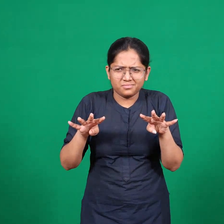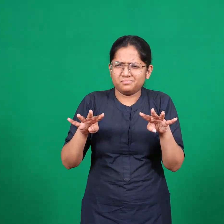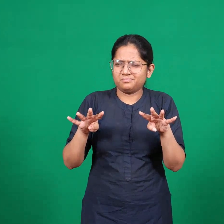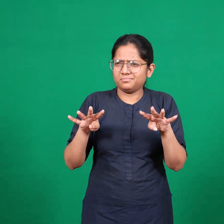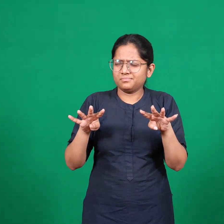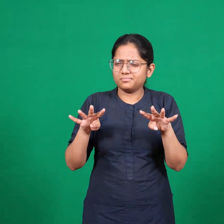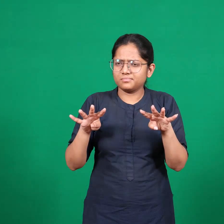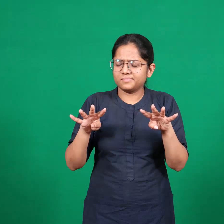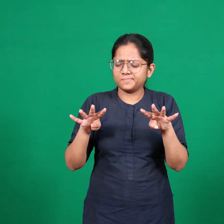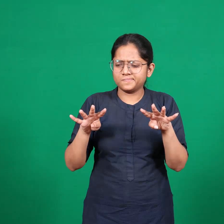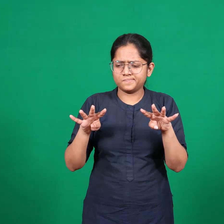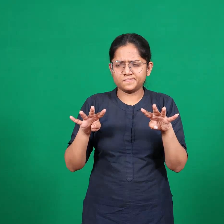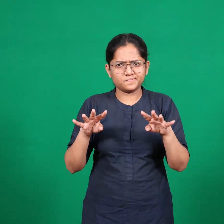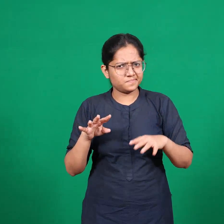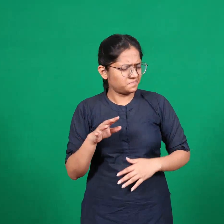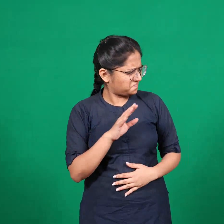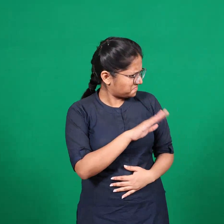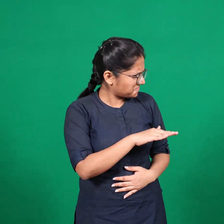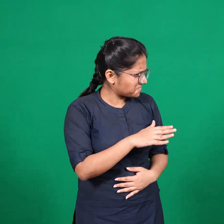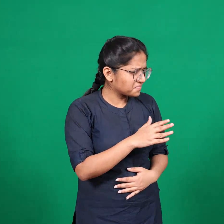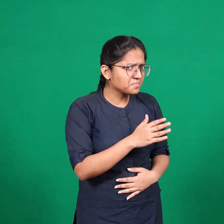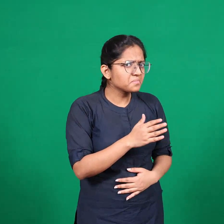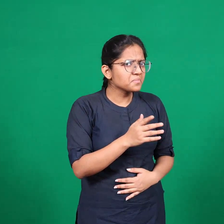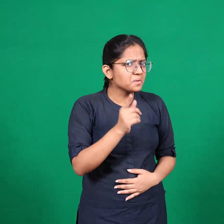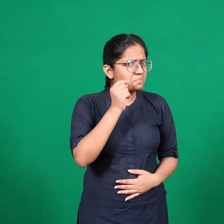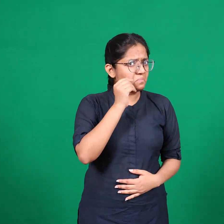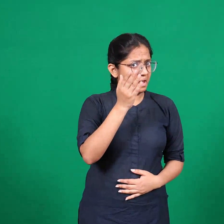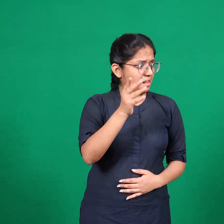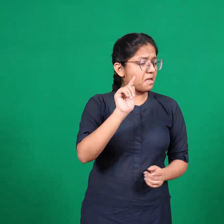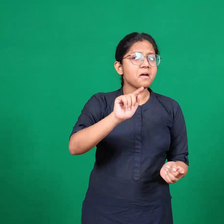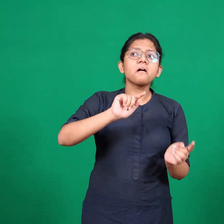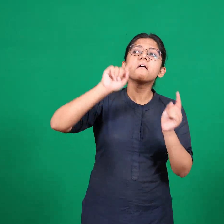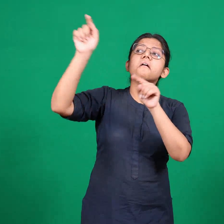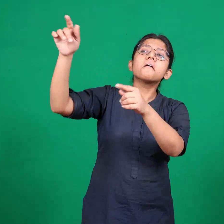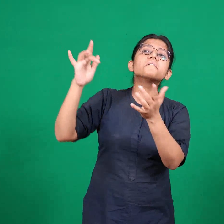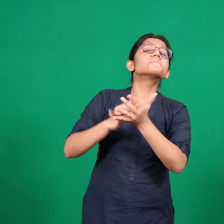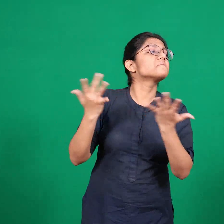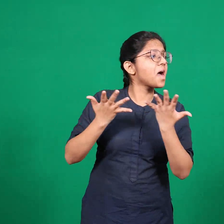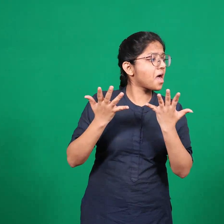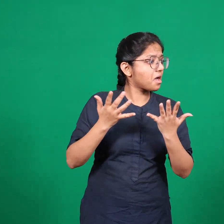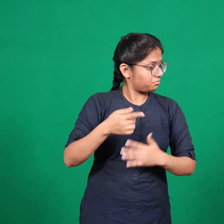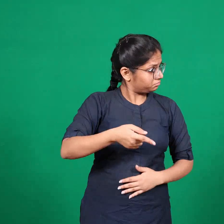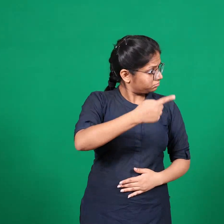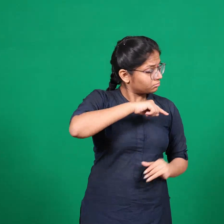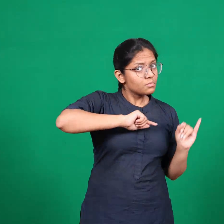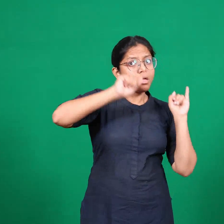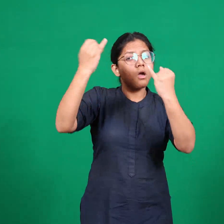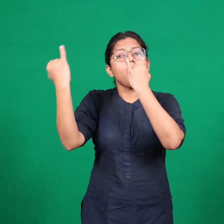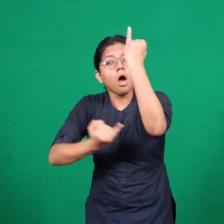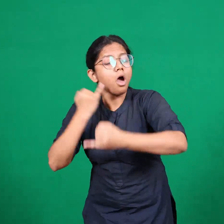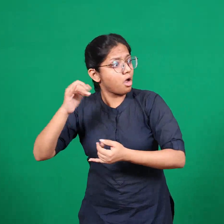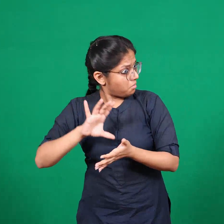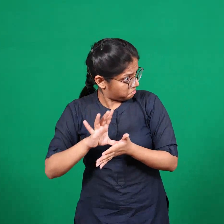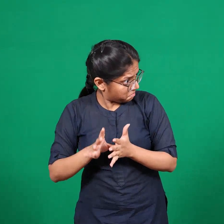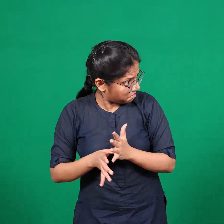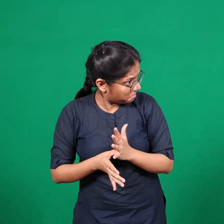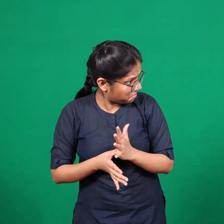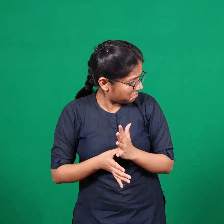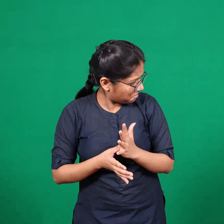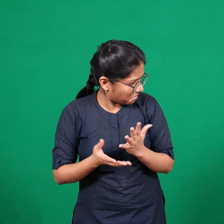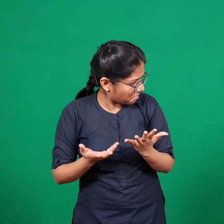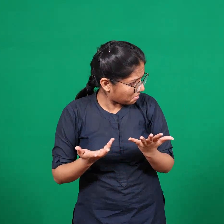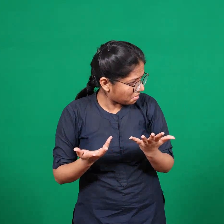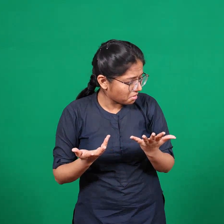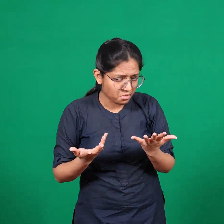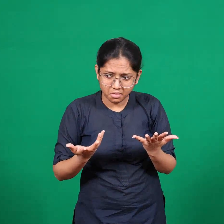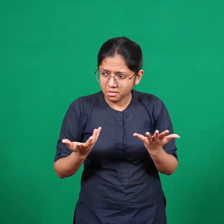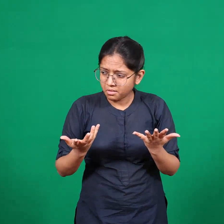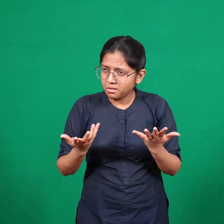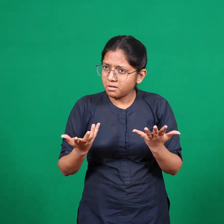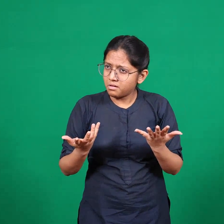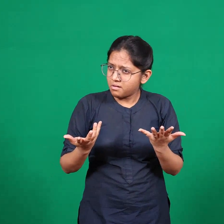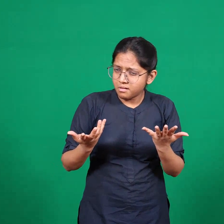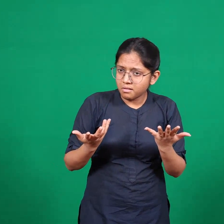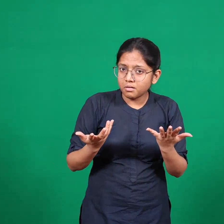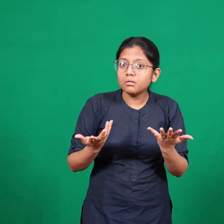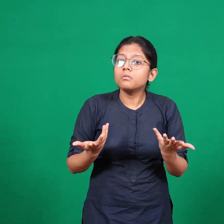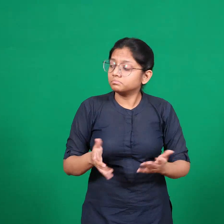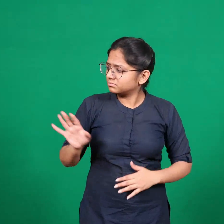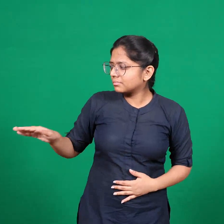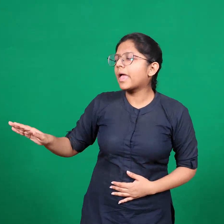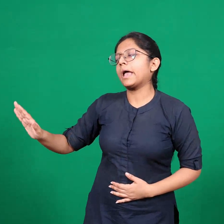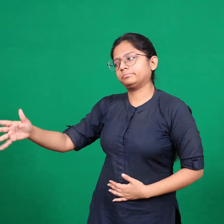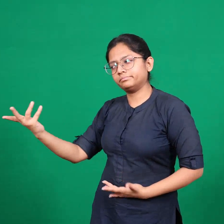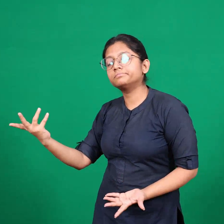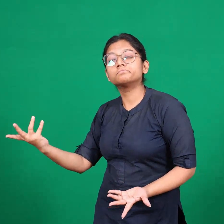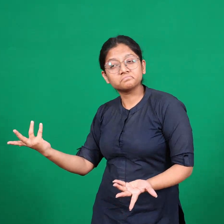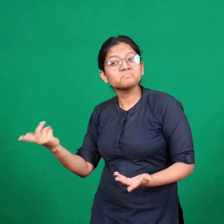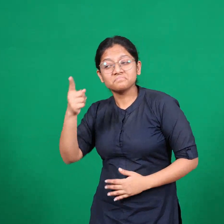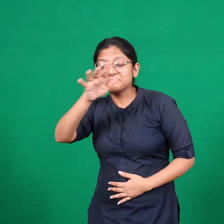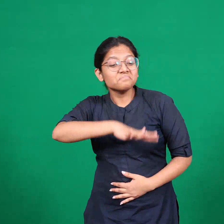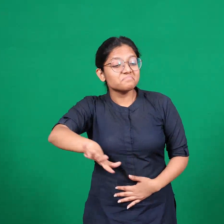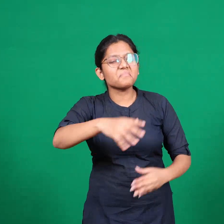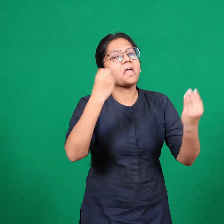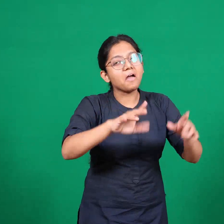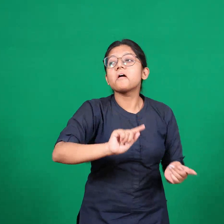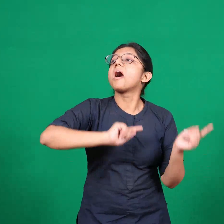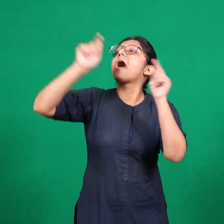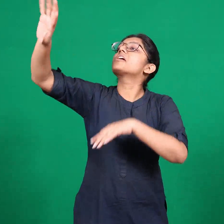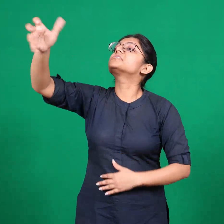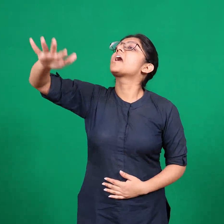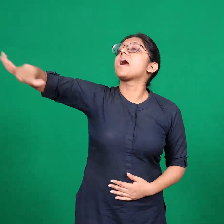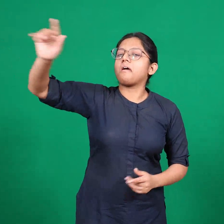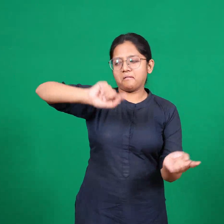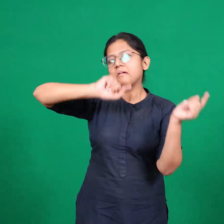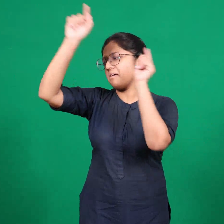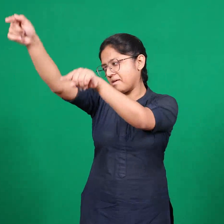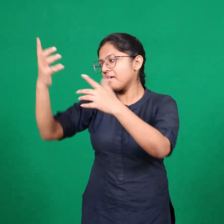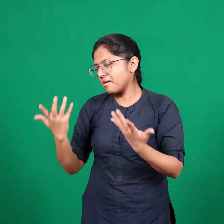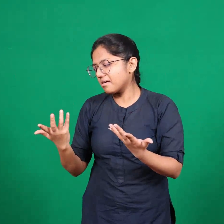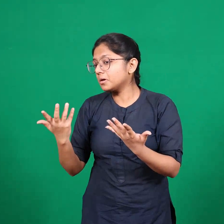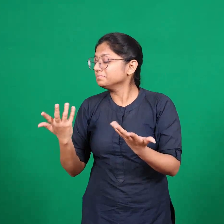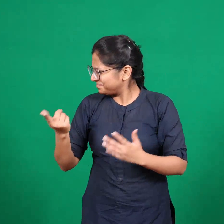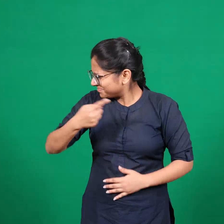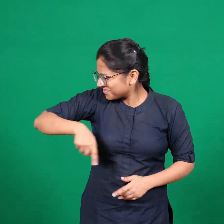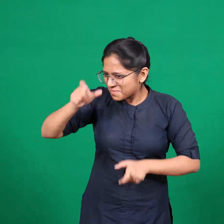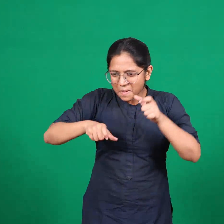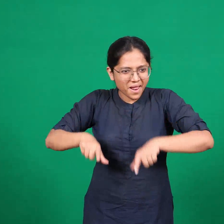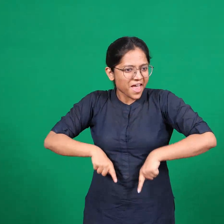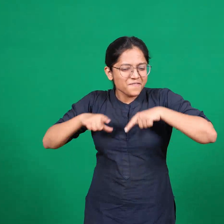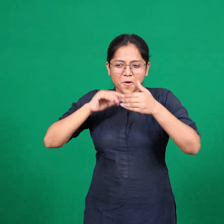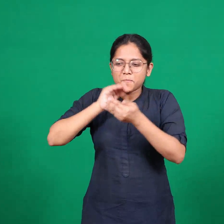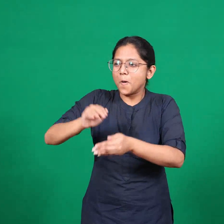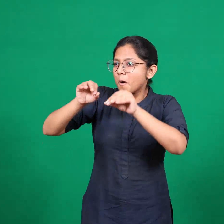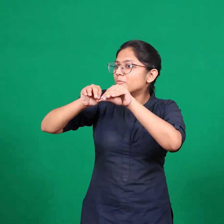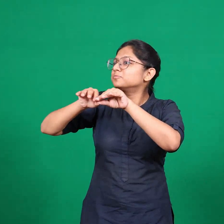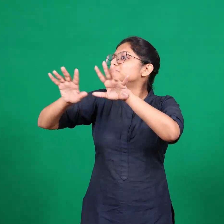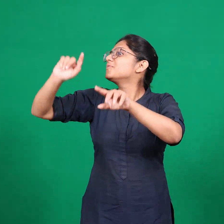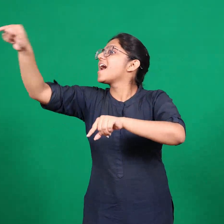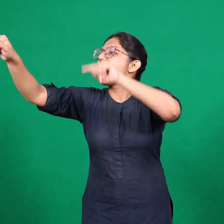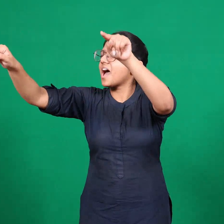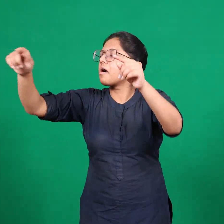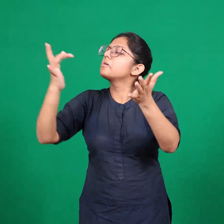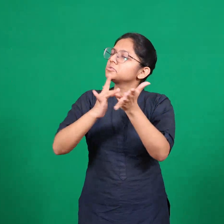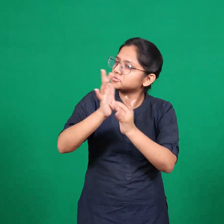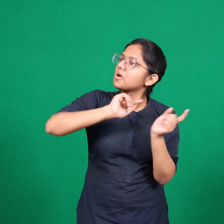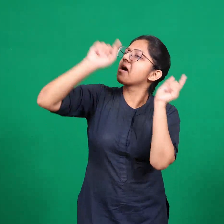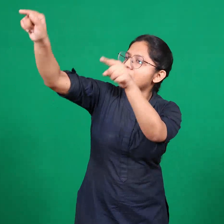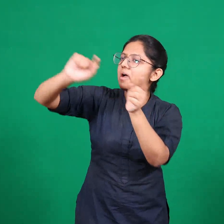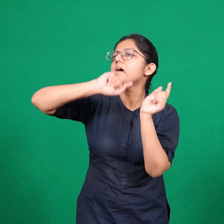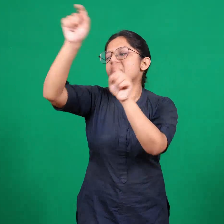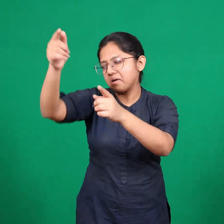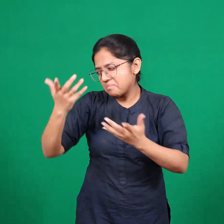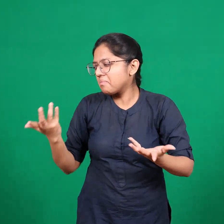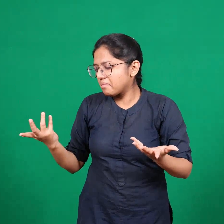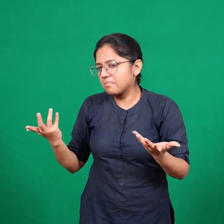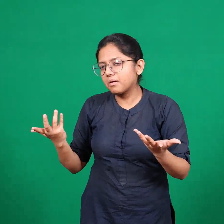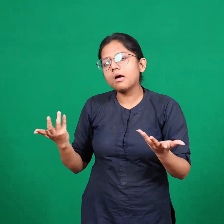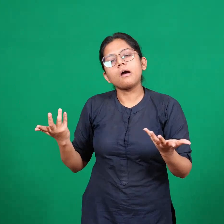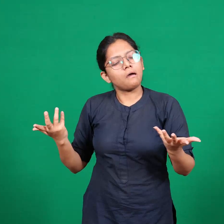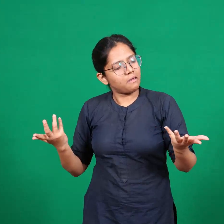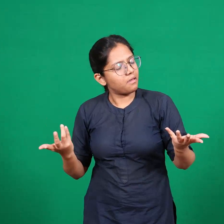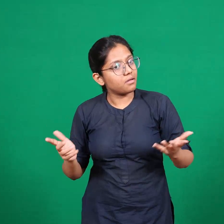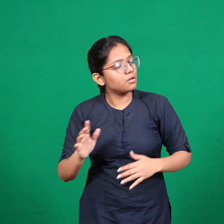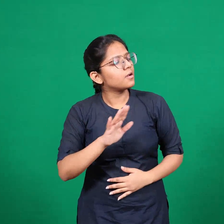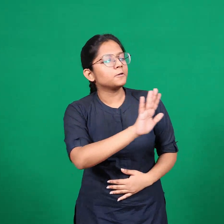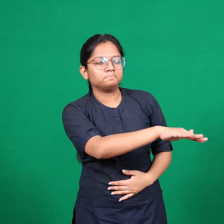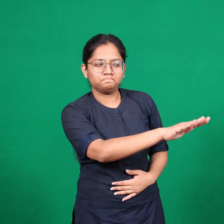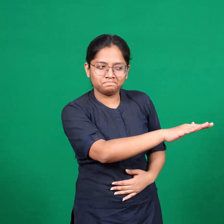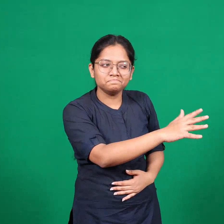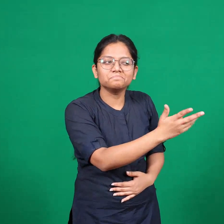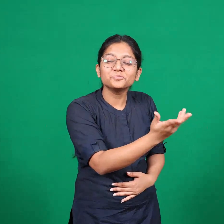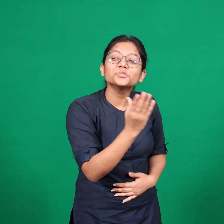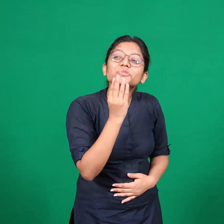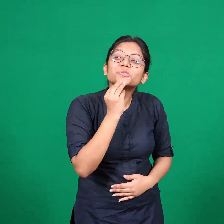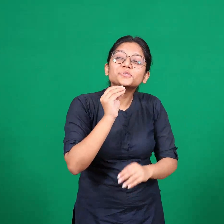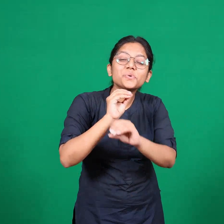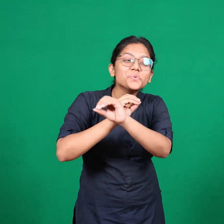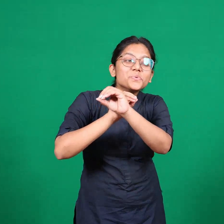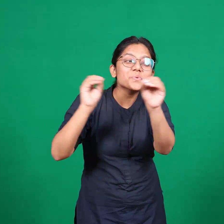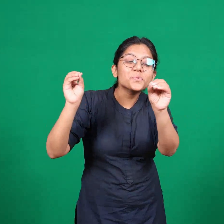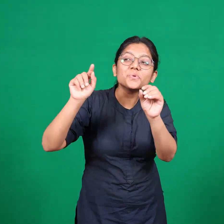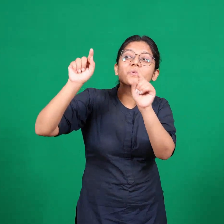At this, the Jews said to one another, "Where does He intend to go that we will not find Him?